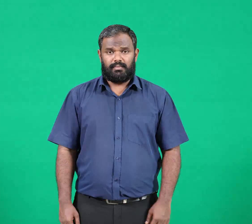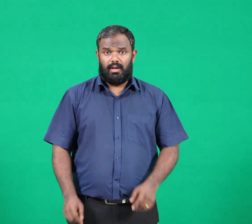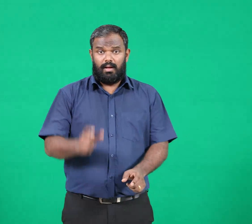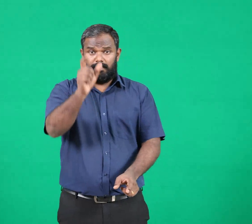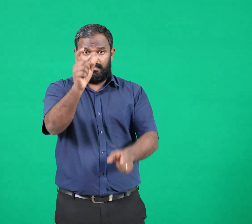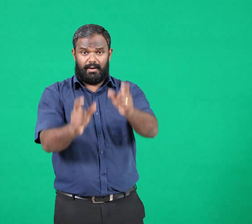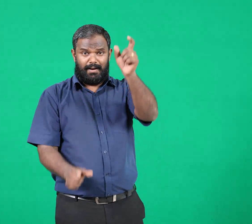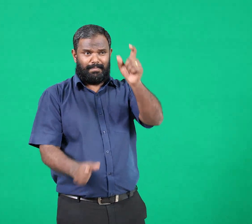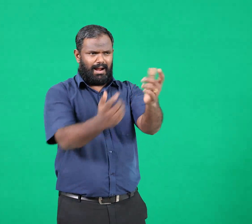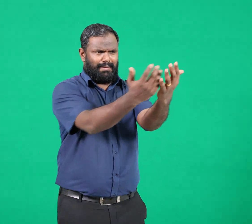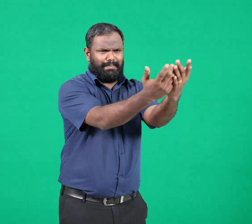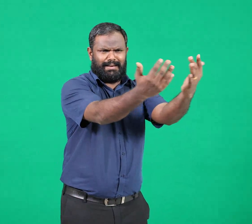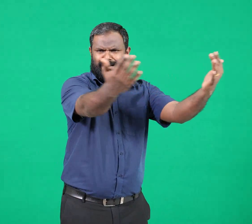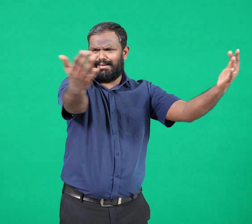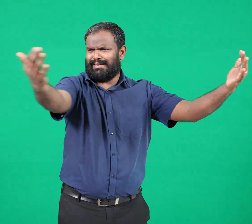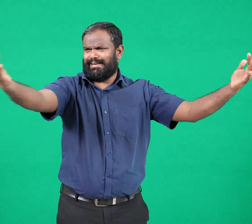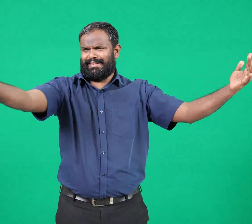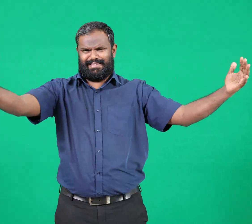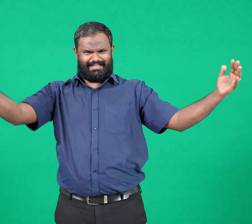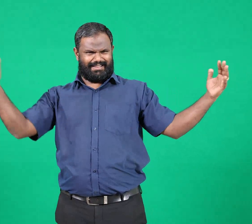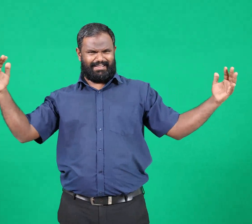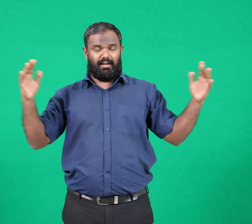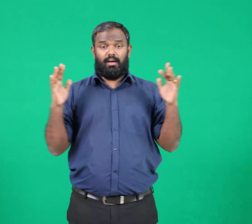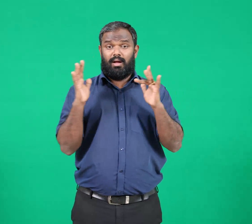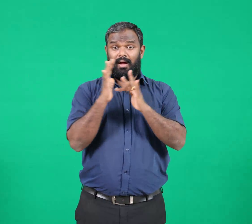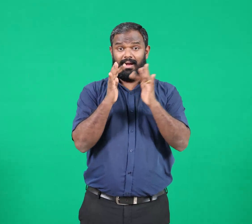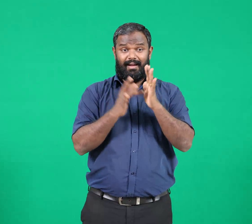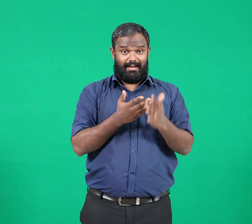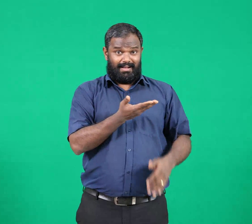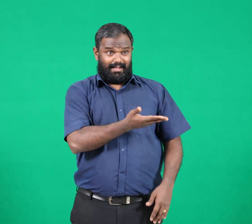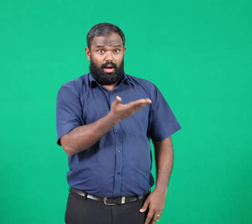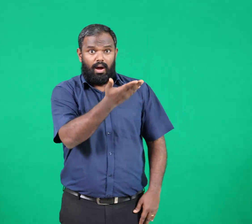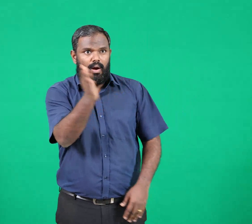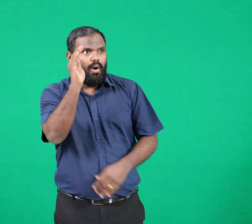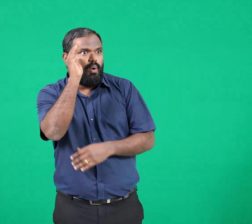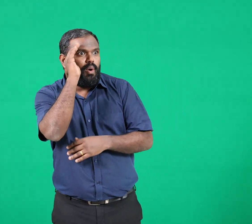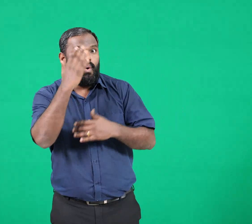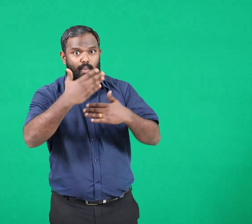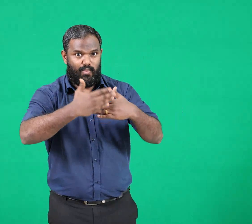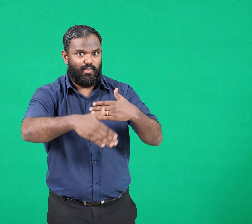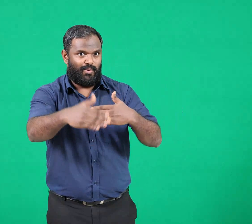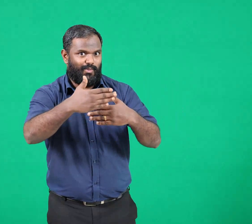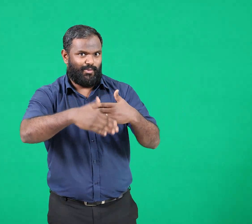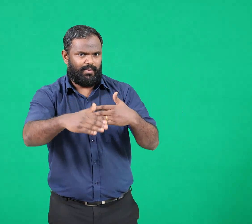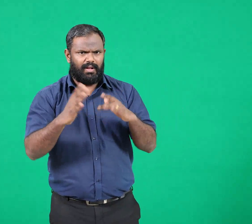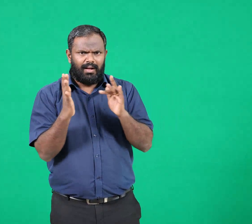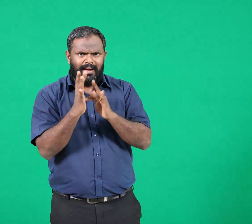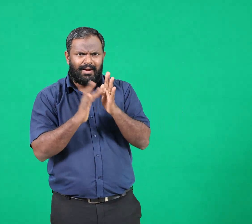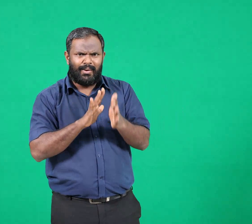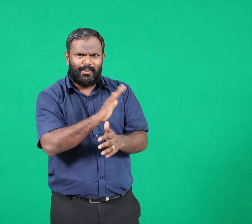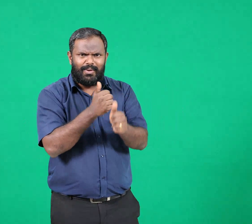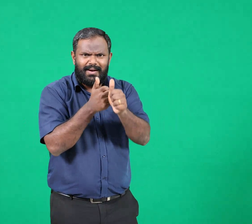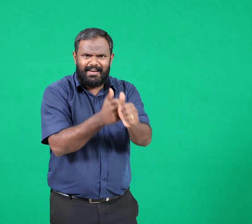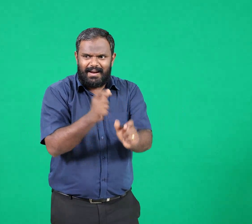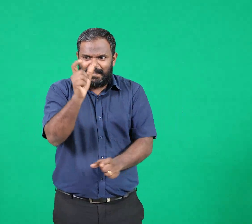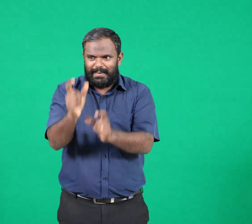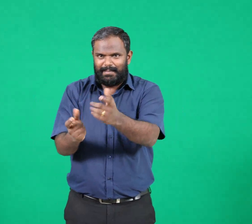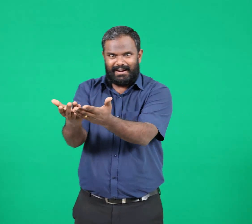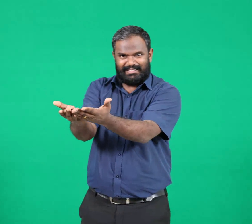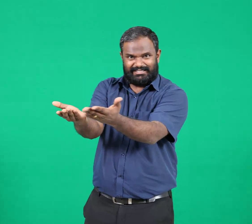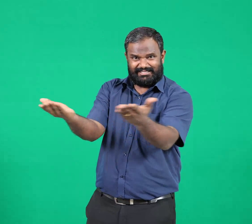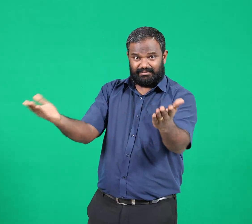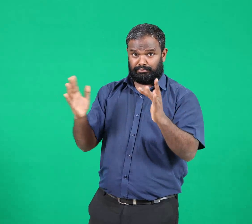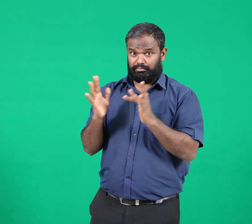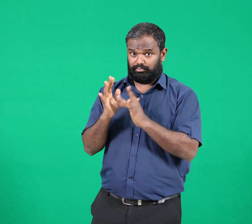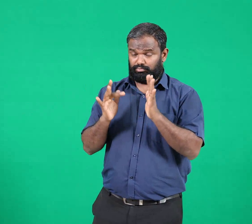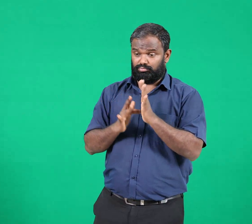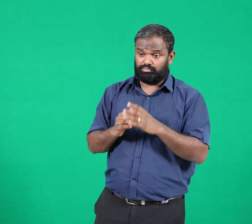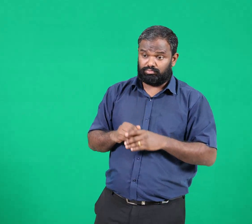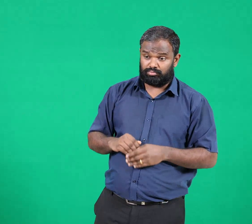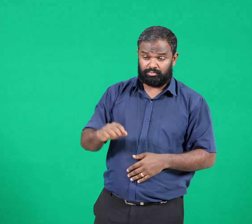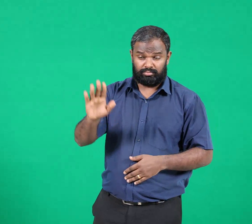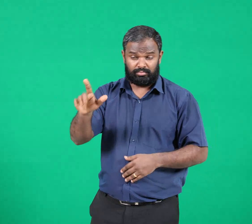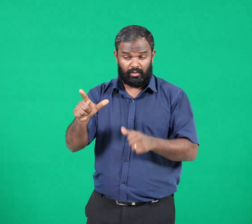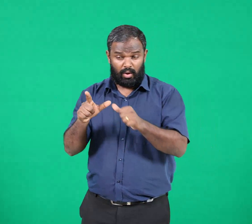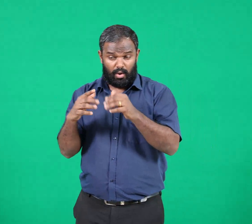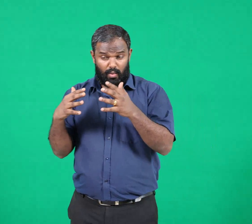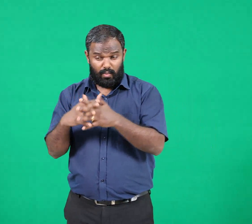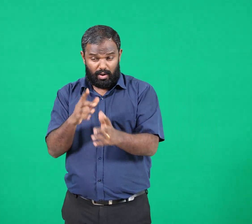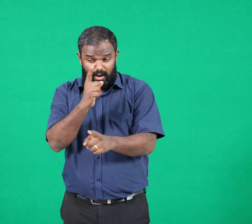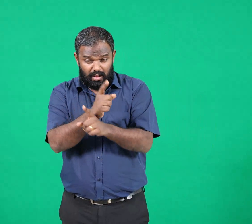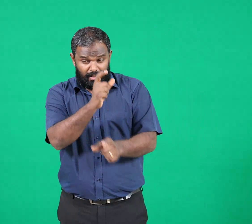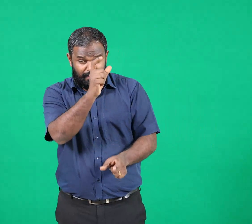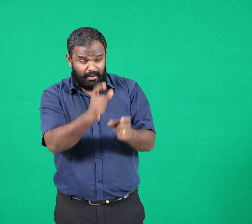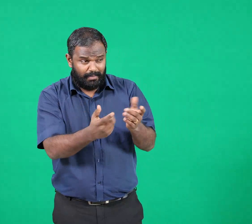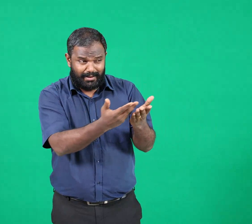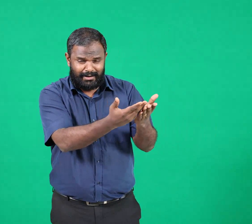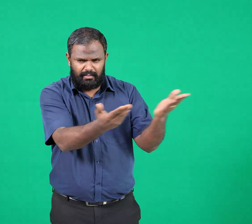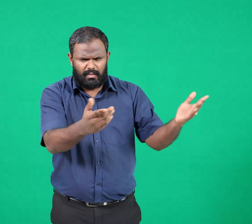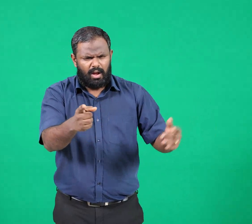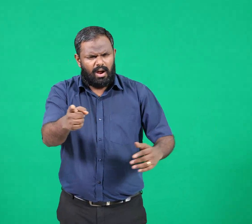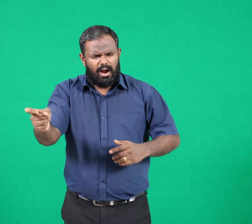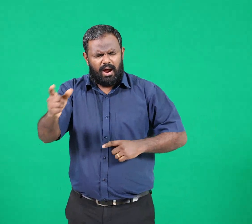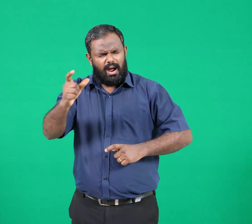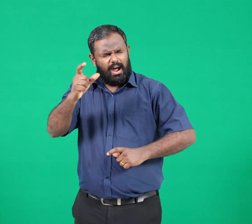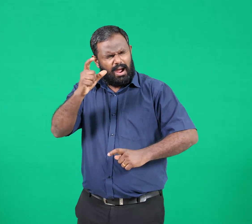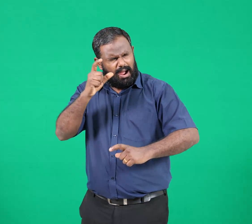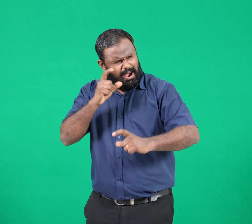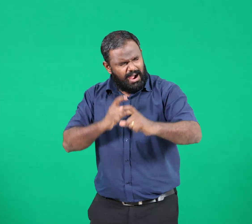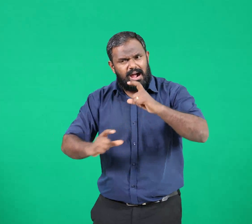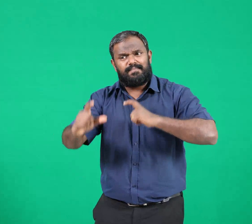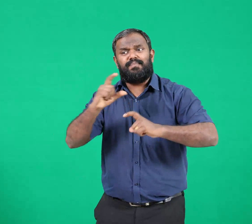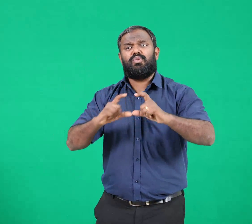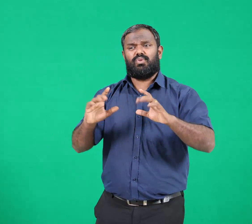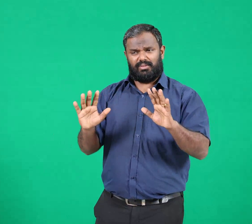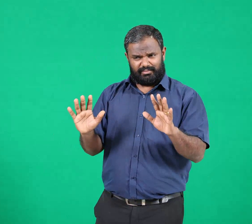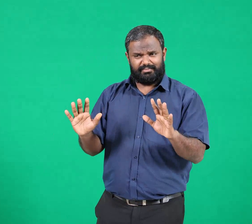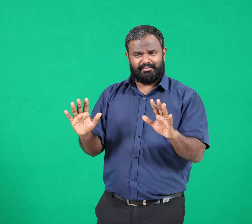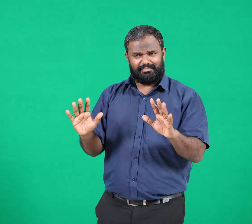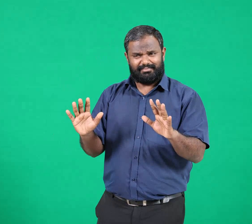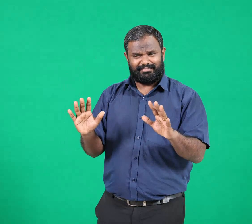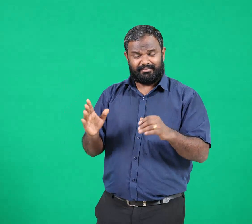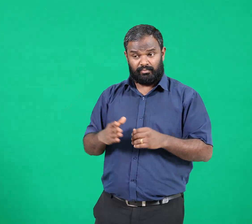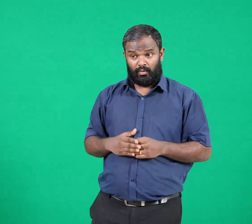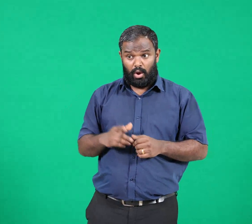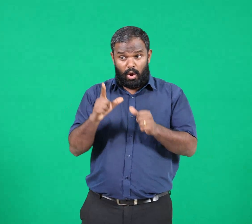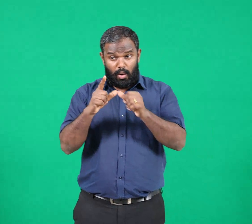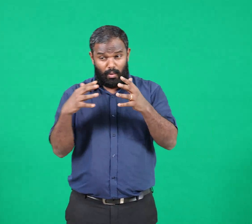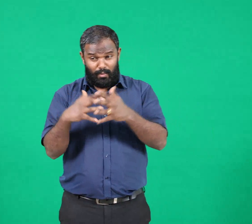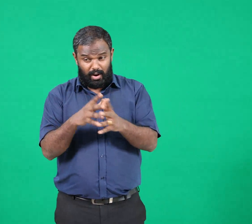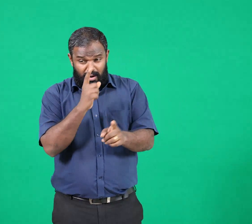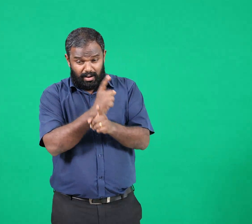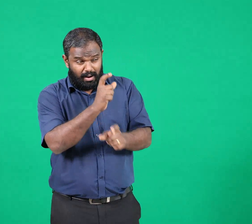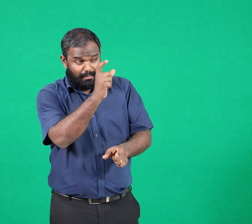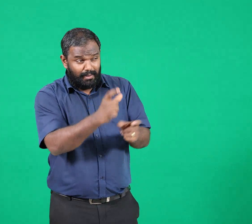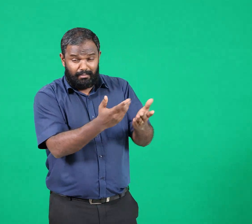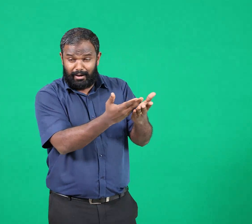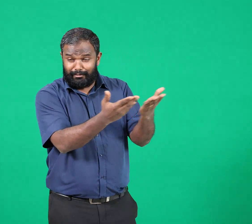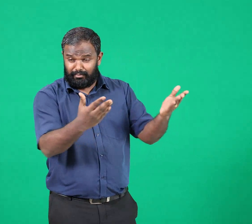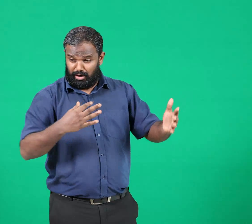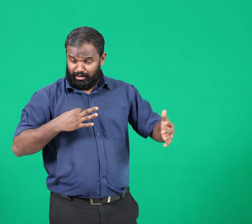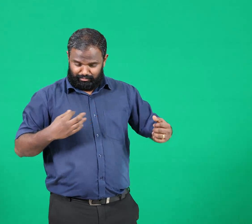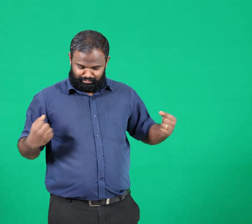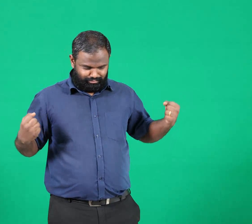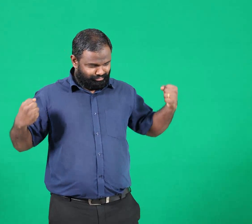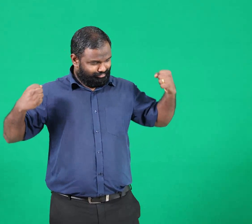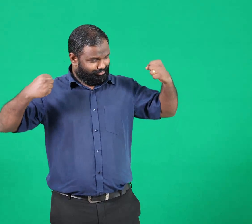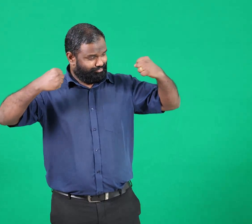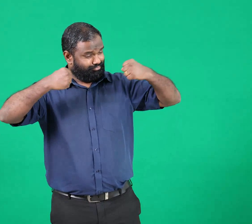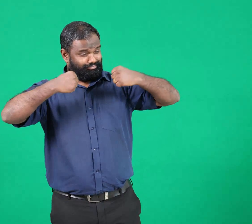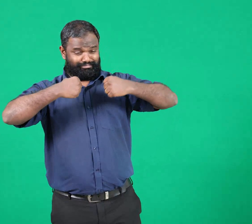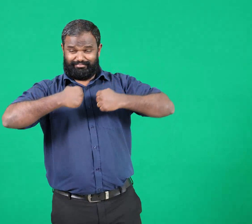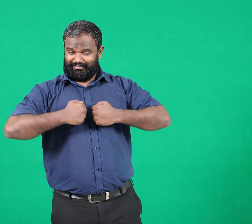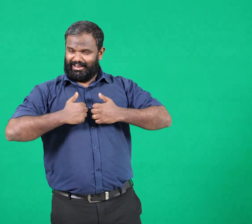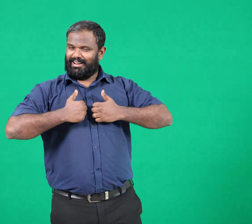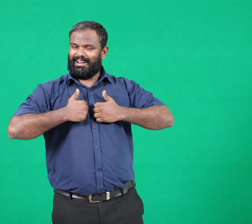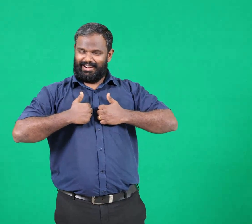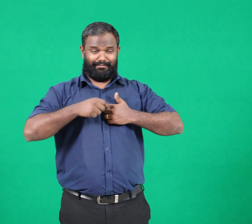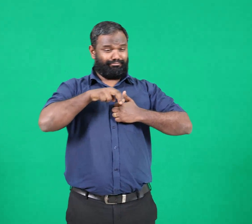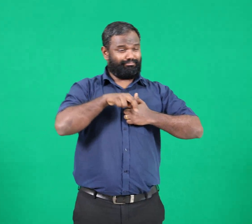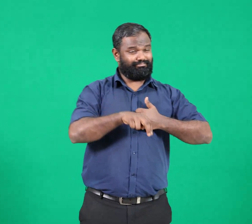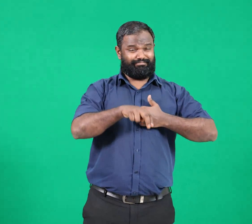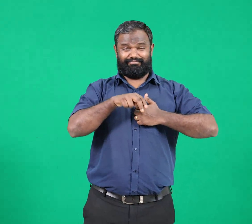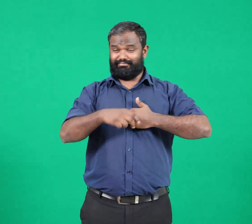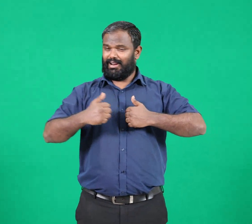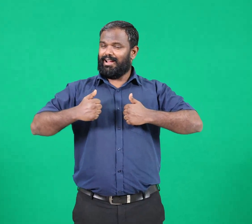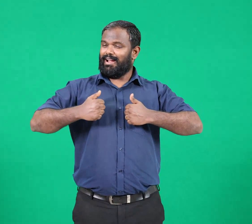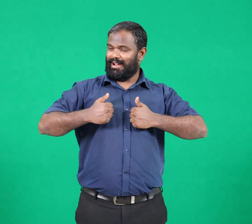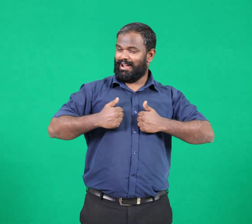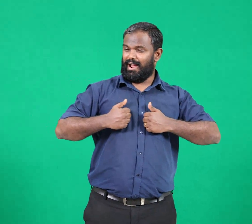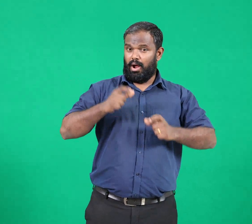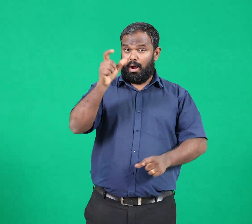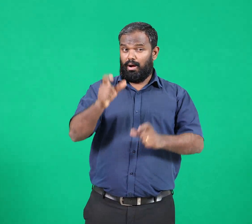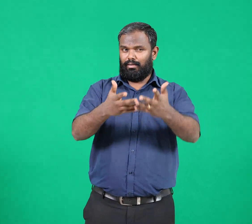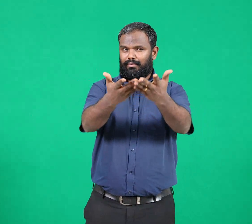In the hearing of all the people, Jesus said to His disciples, "Beware of the scribes.